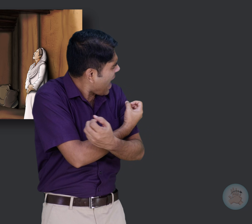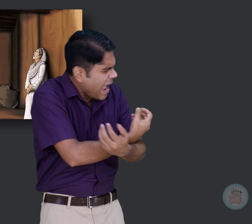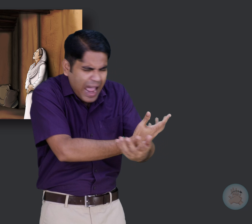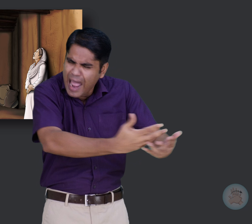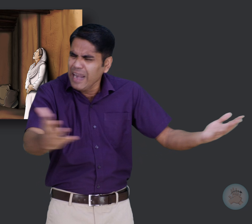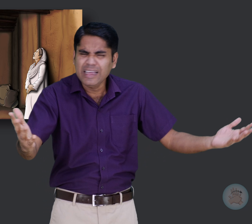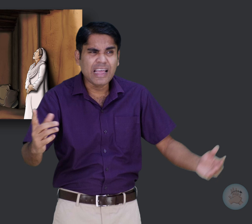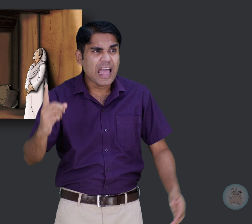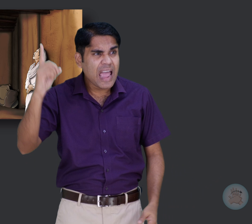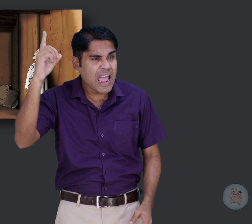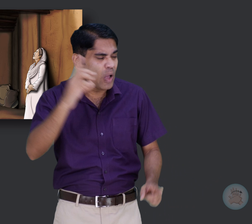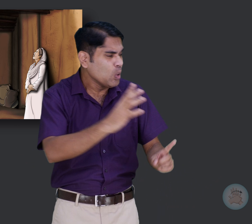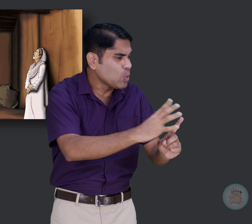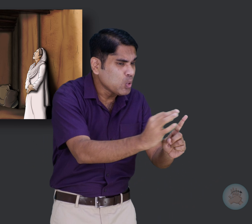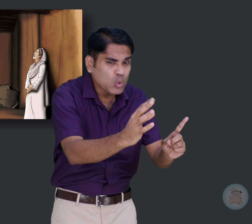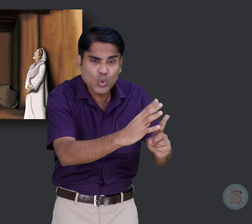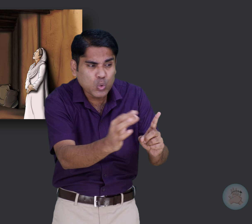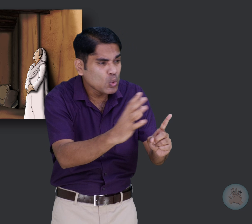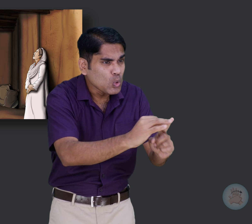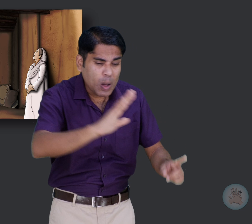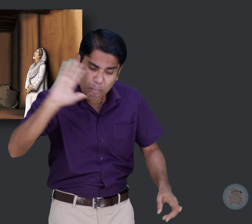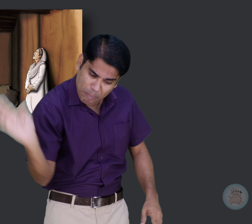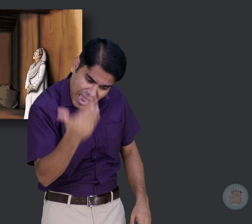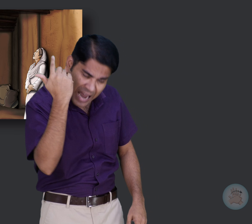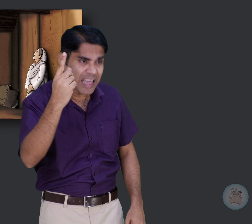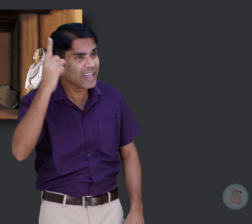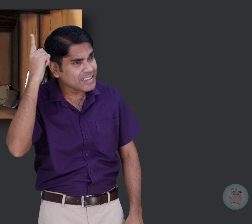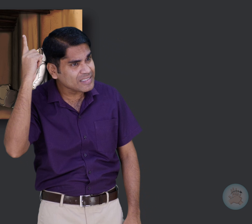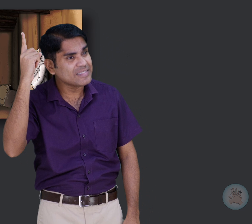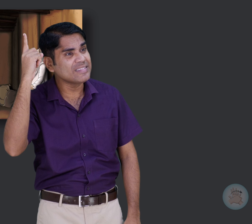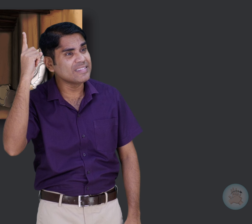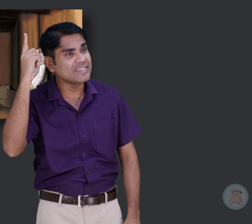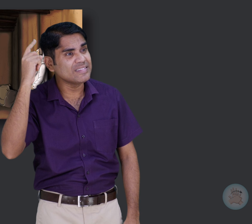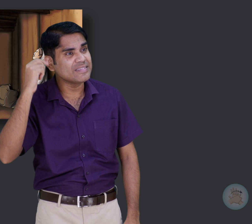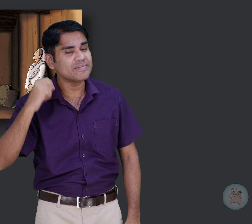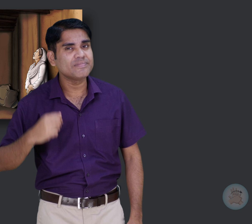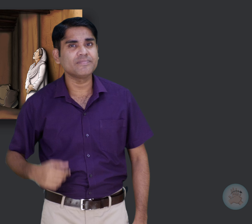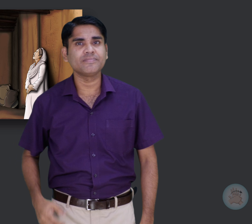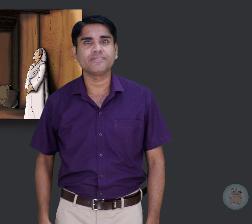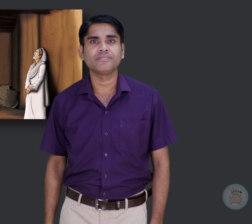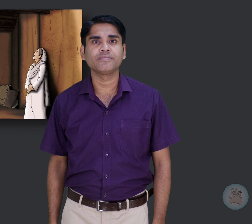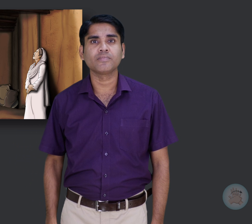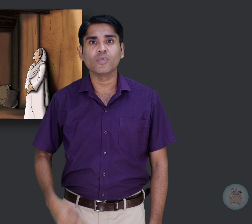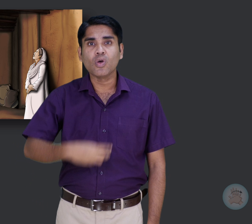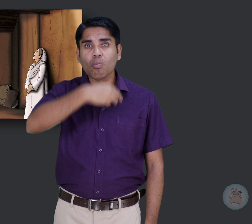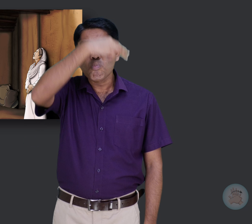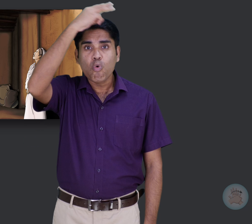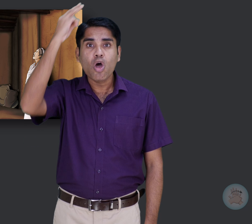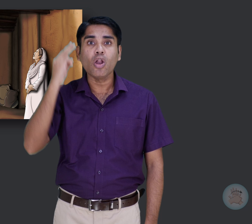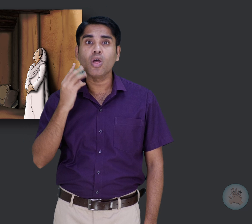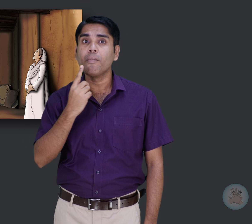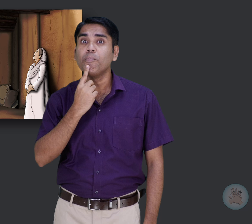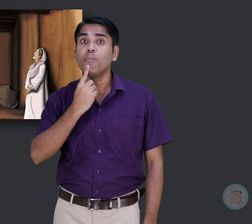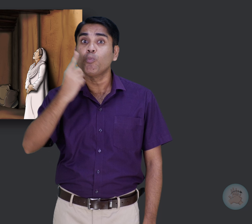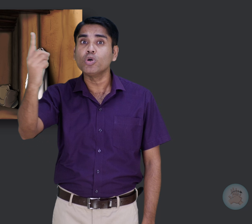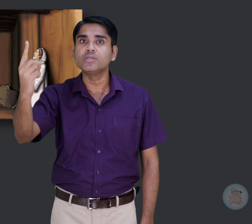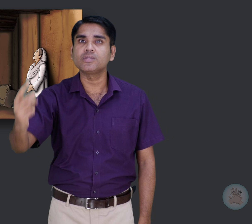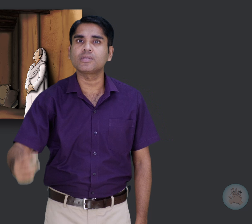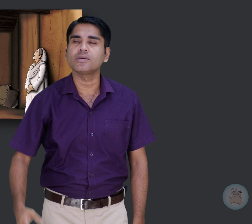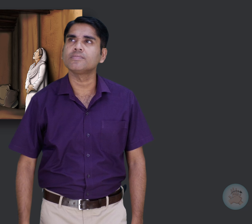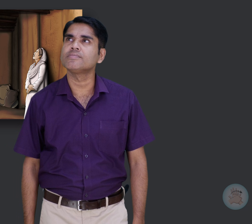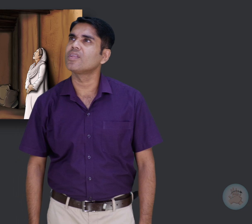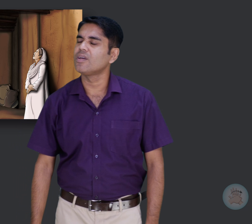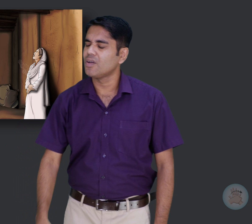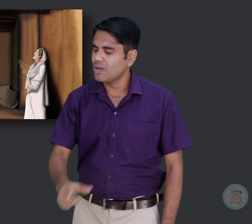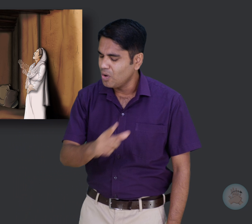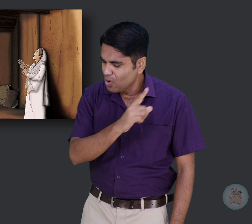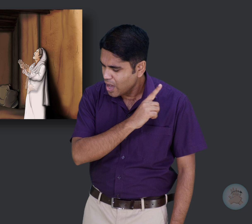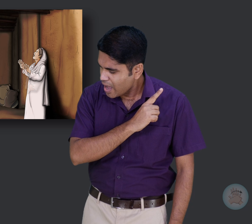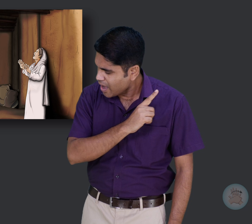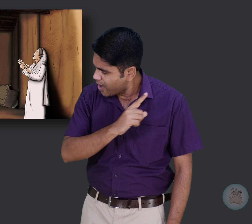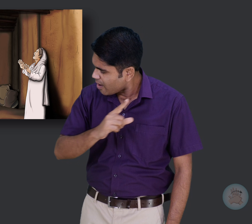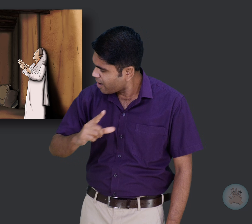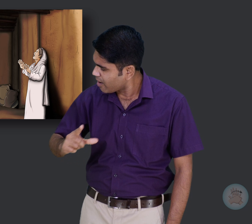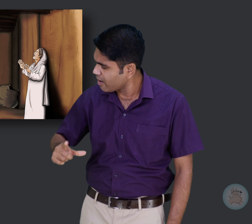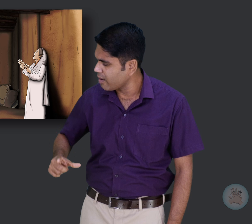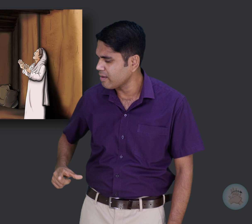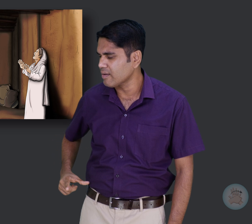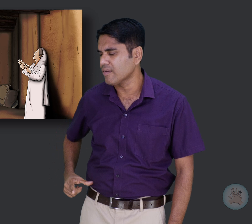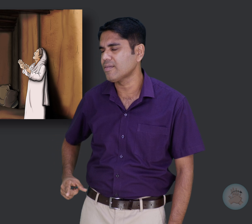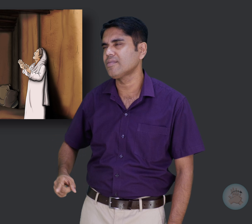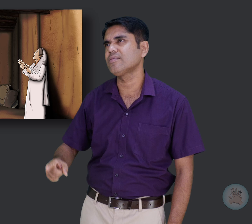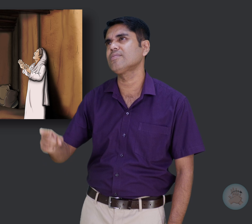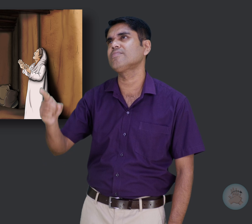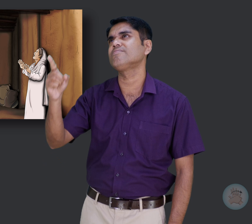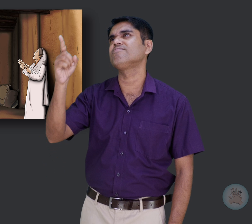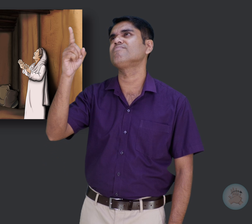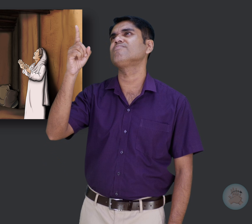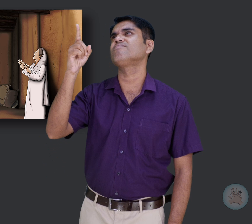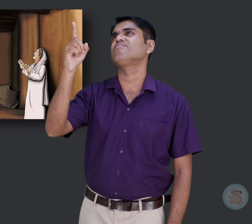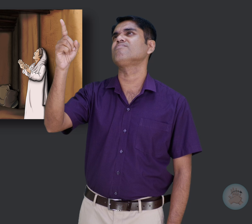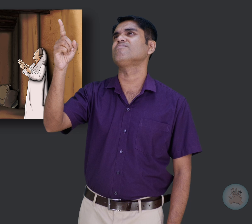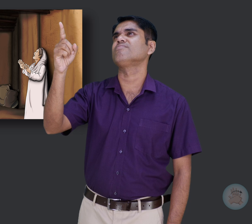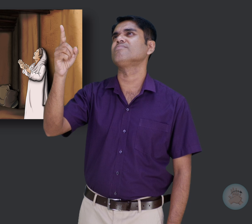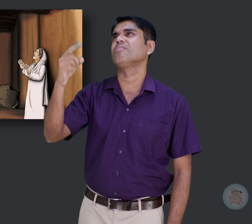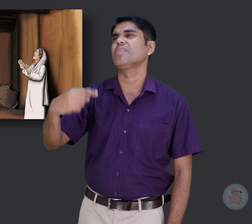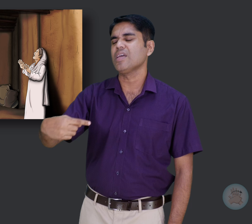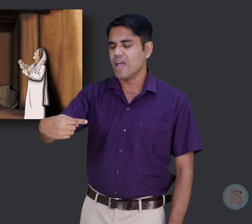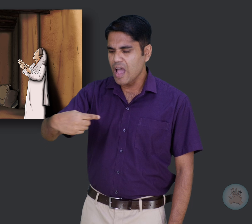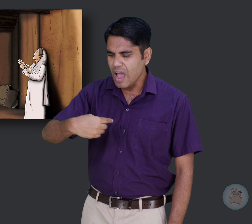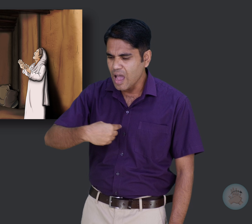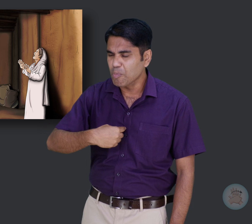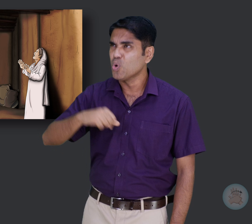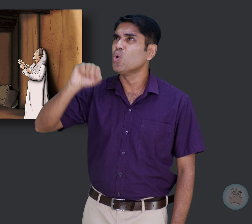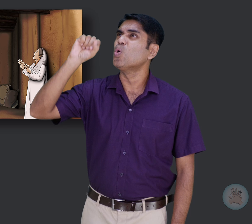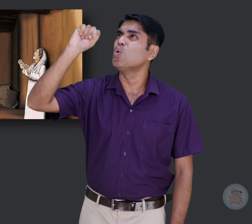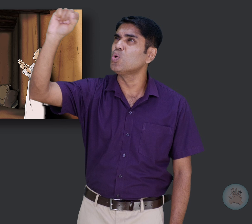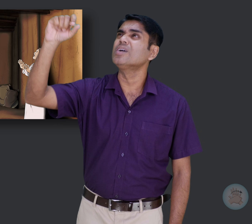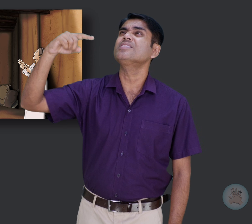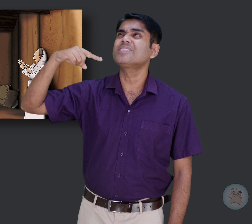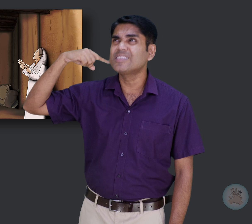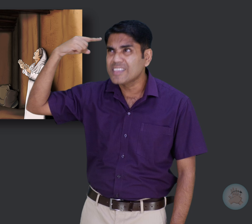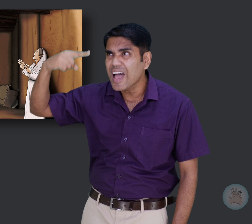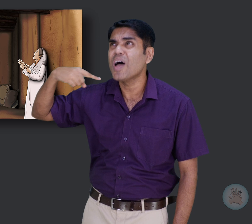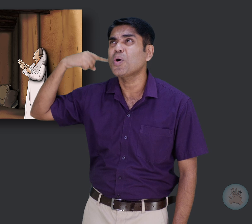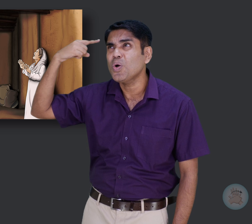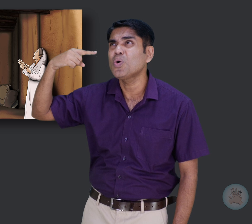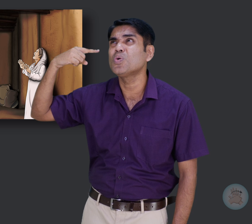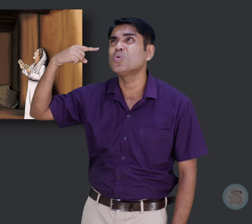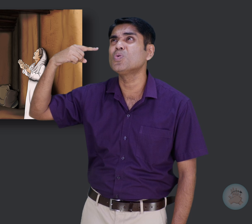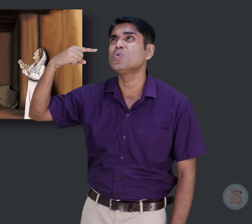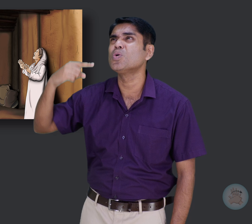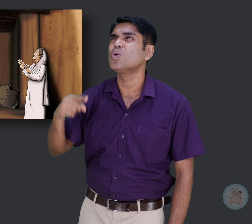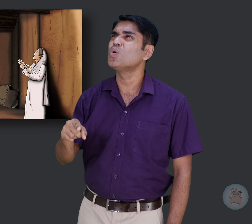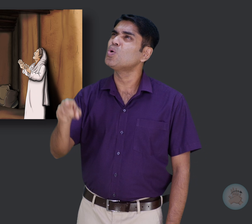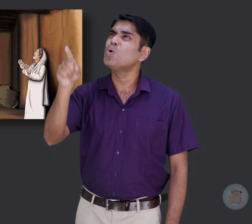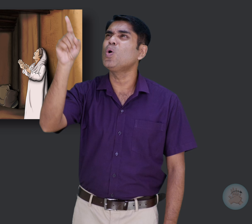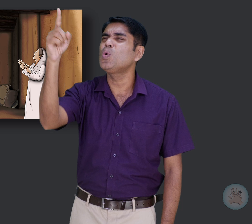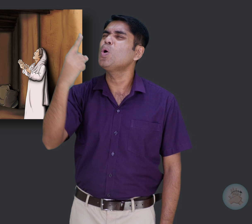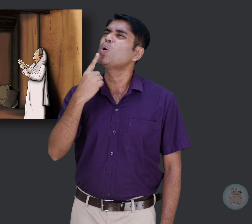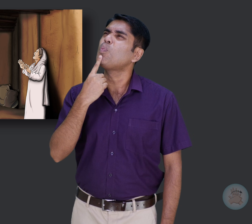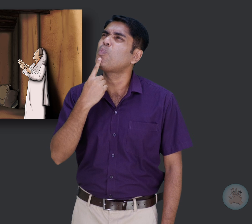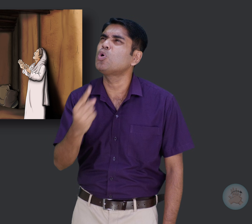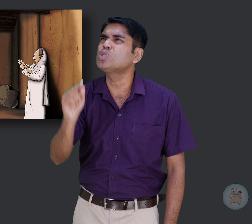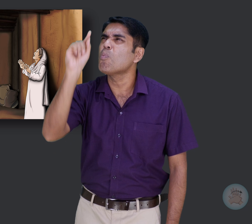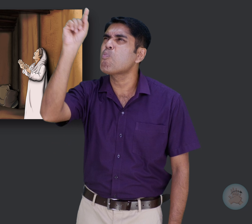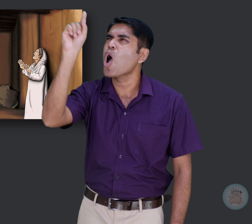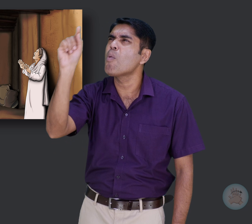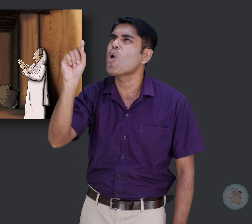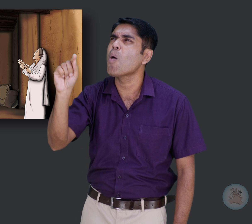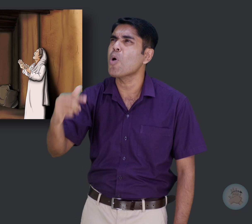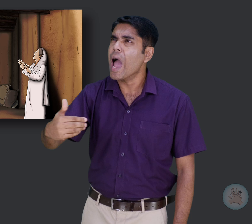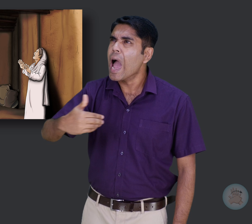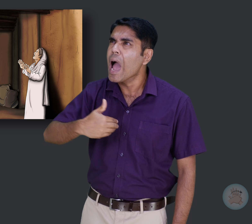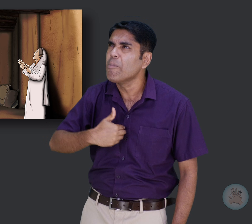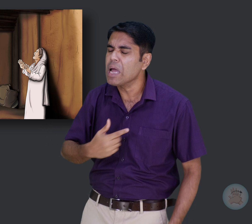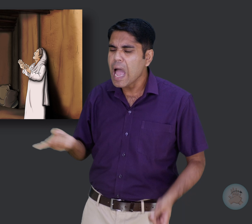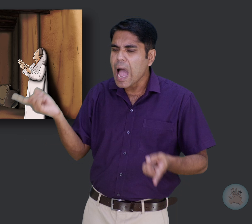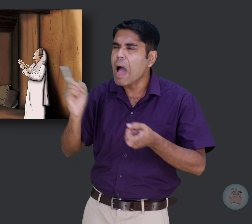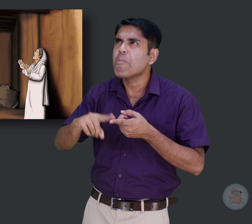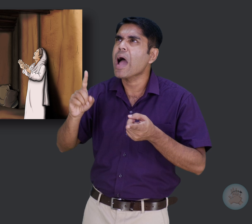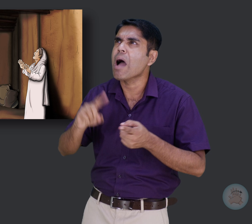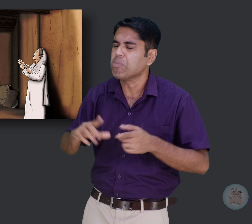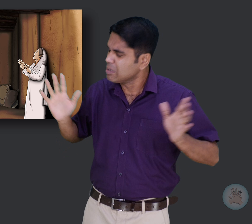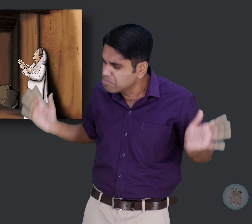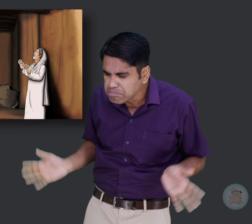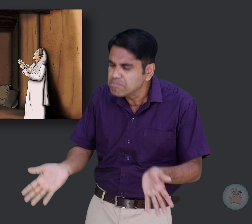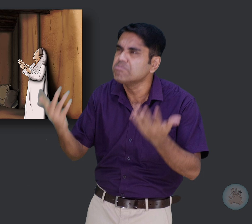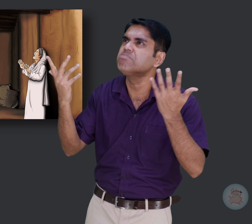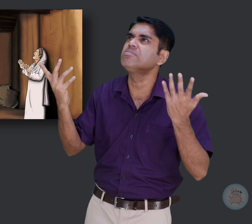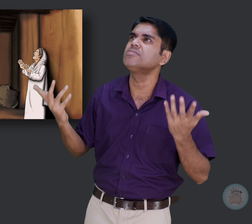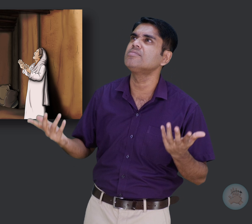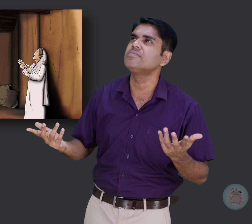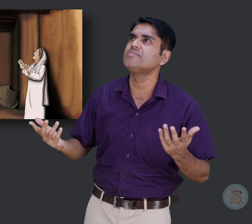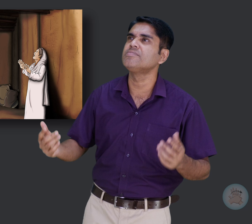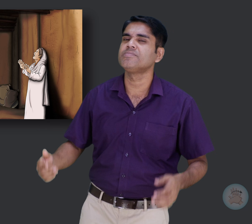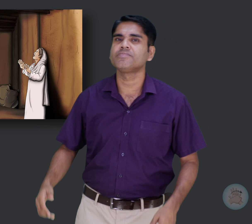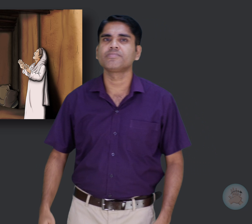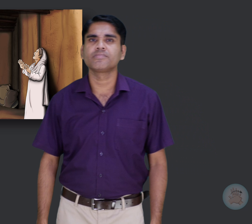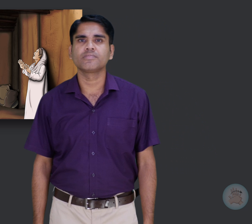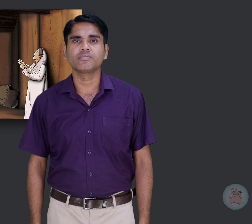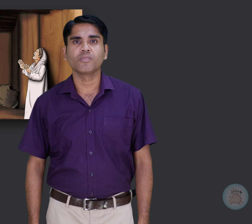For no word from God will ever fail.” “I am the Lord’s servant,” Mary answered.